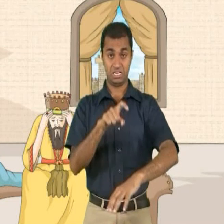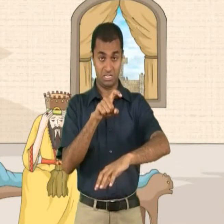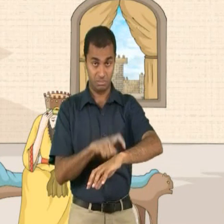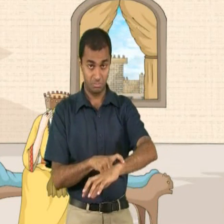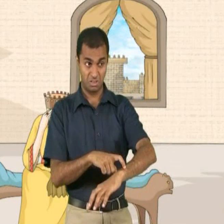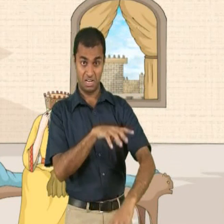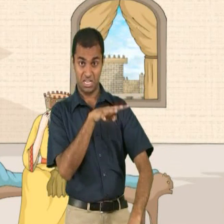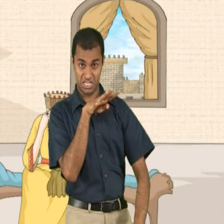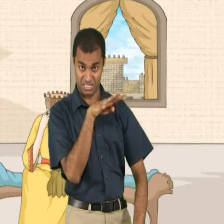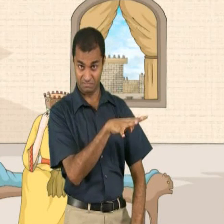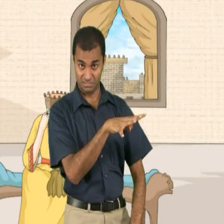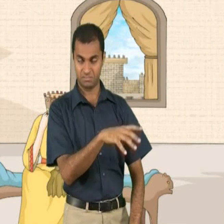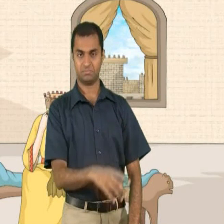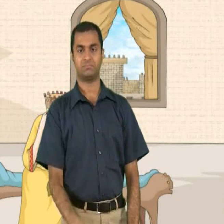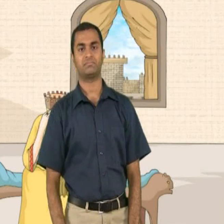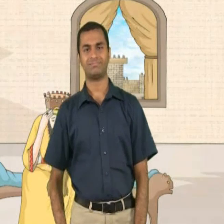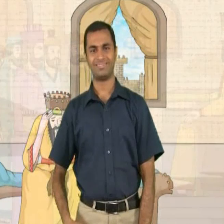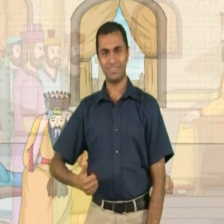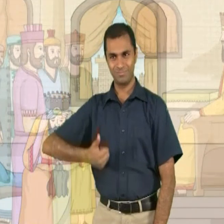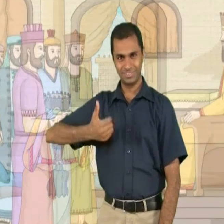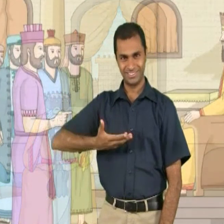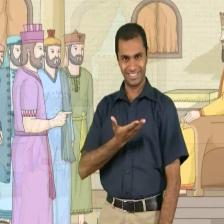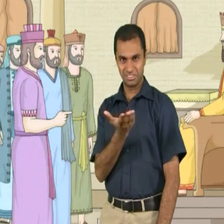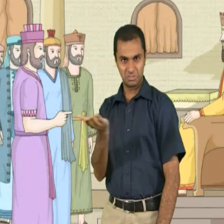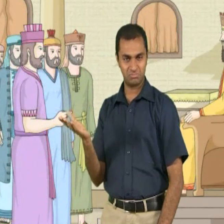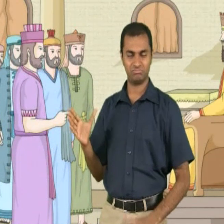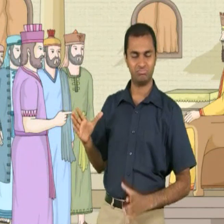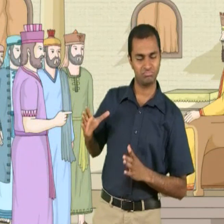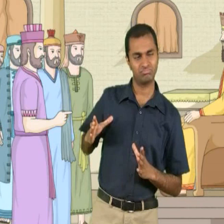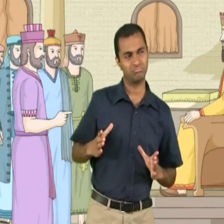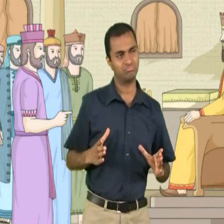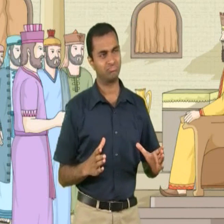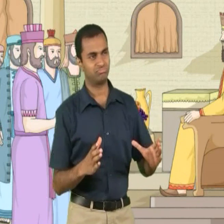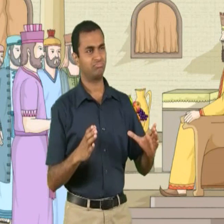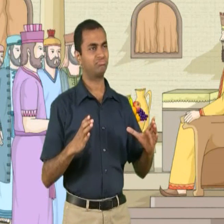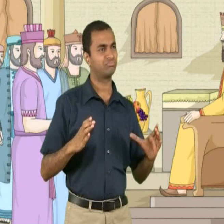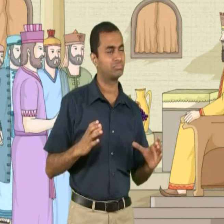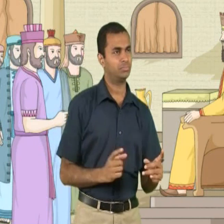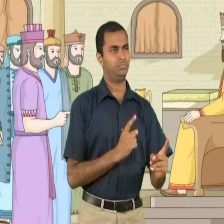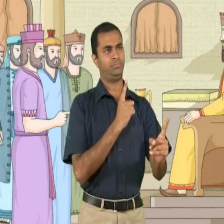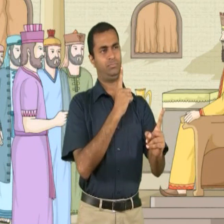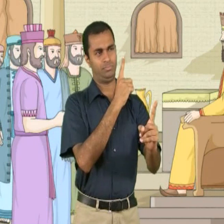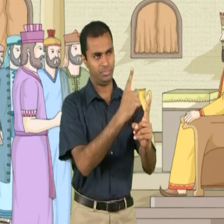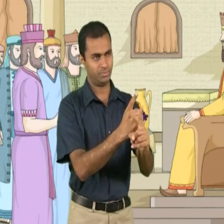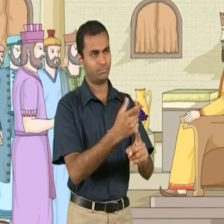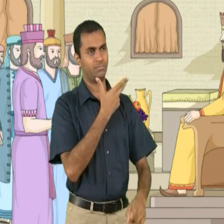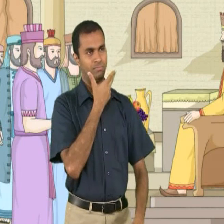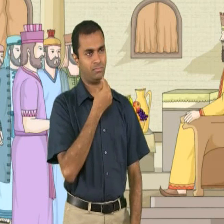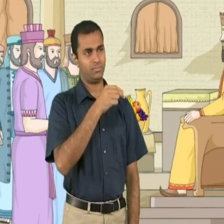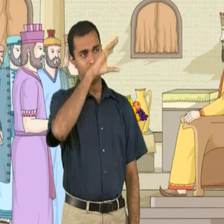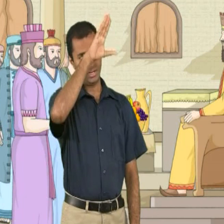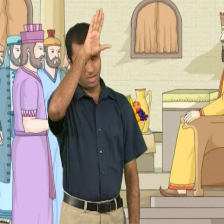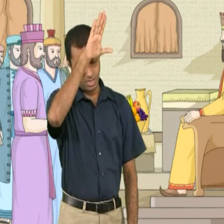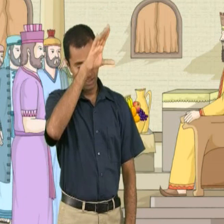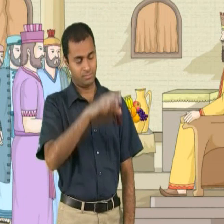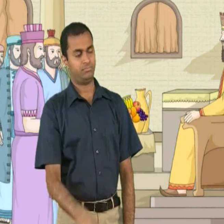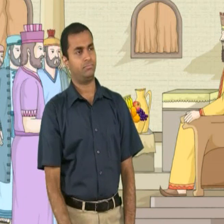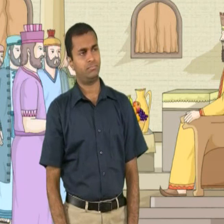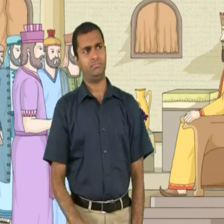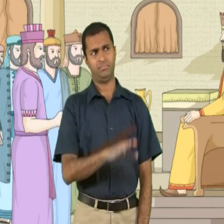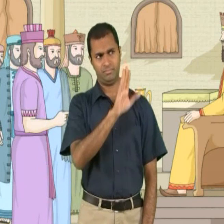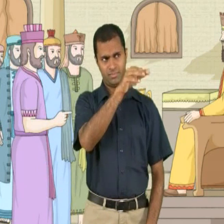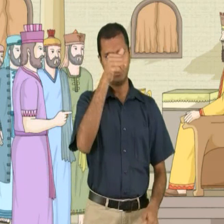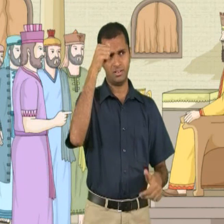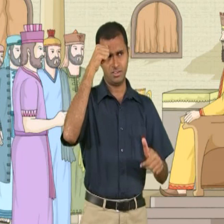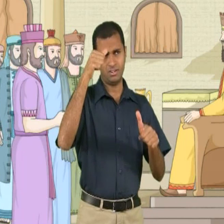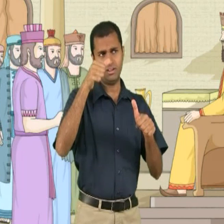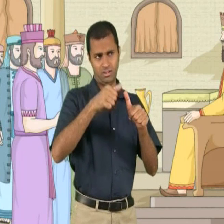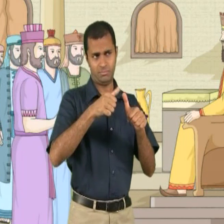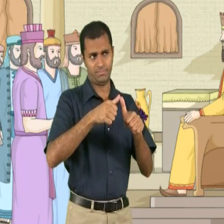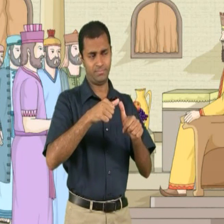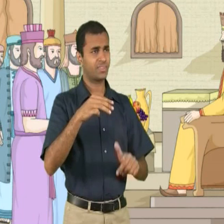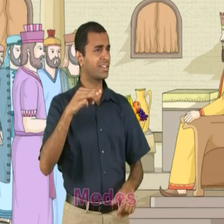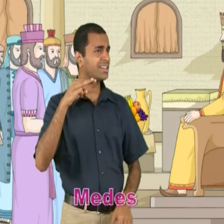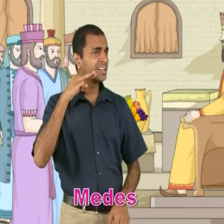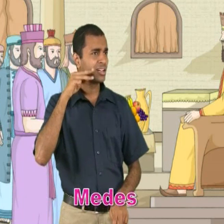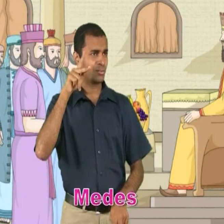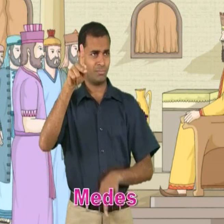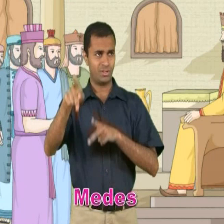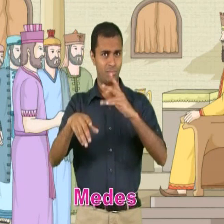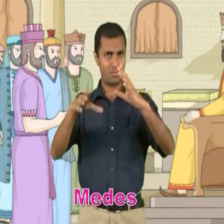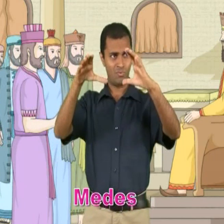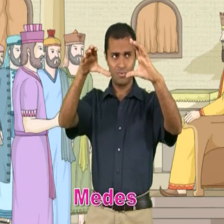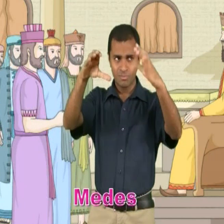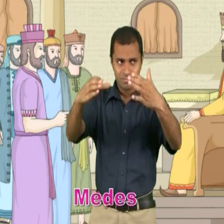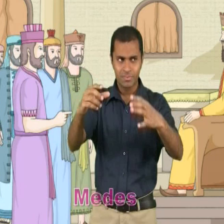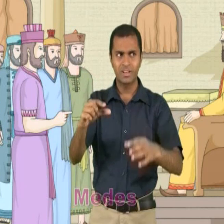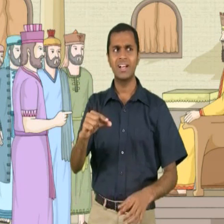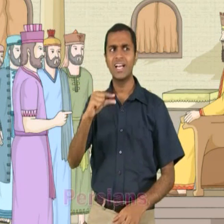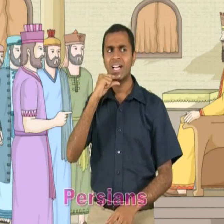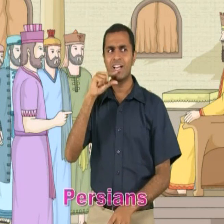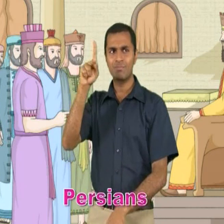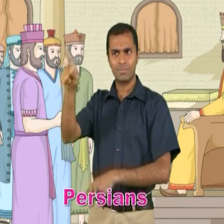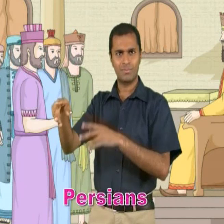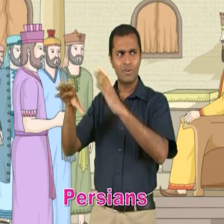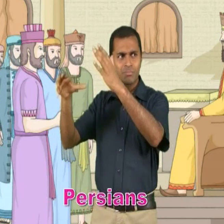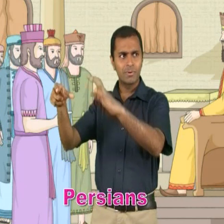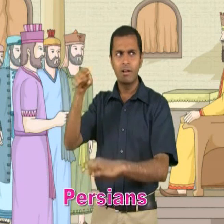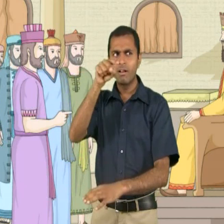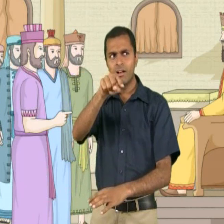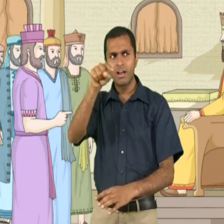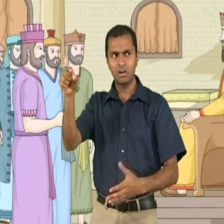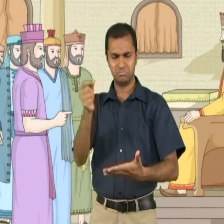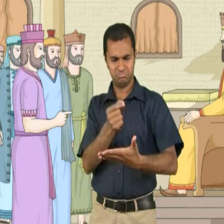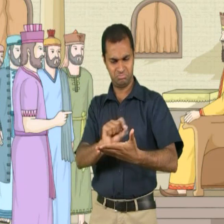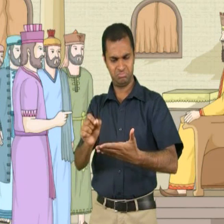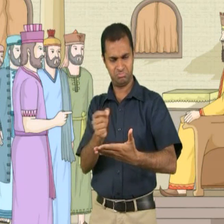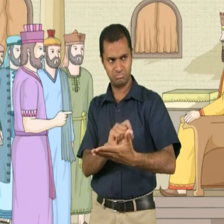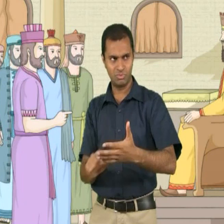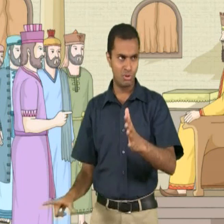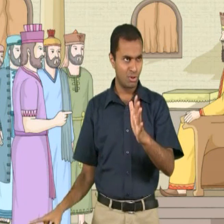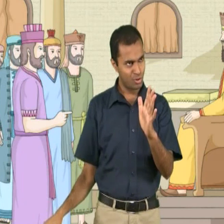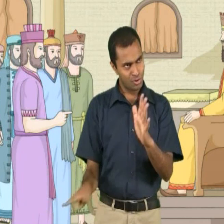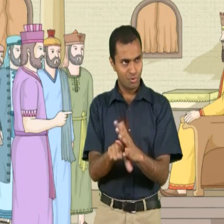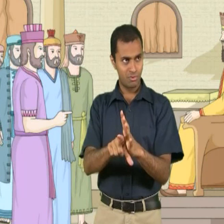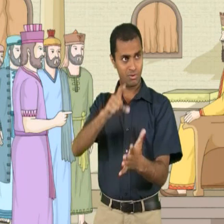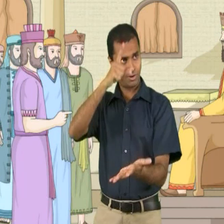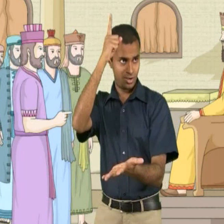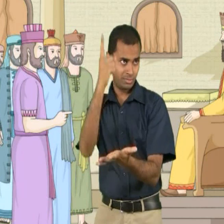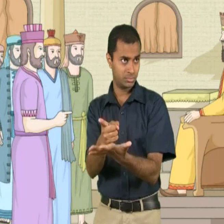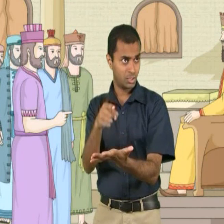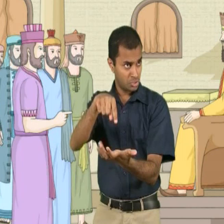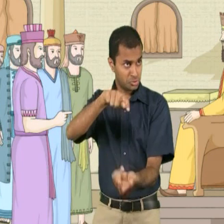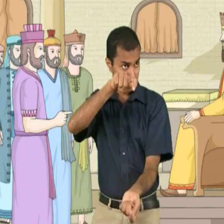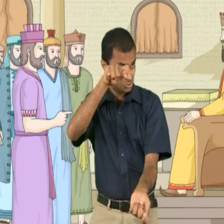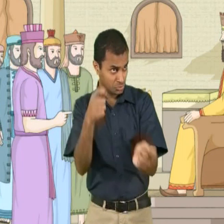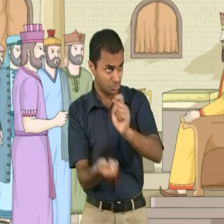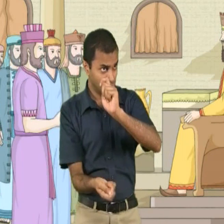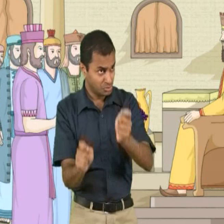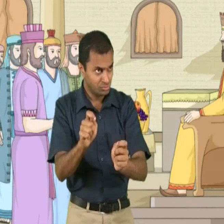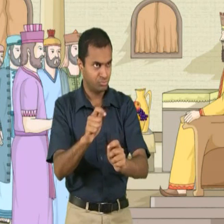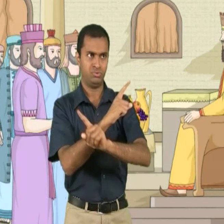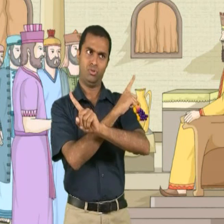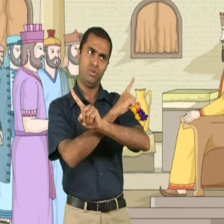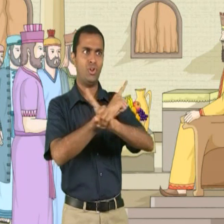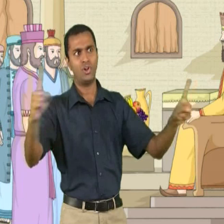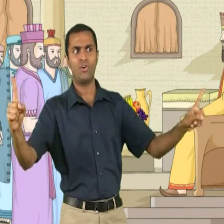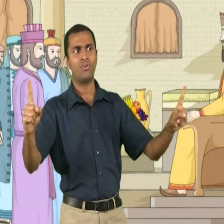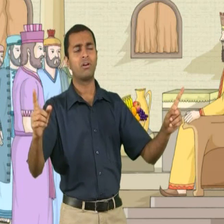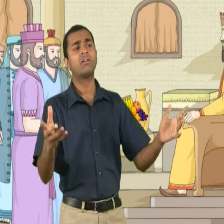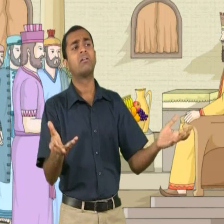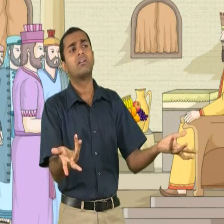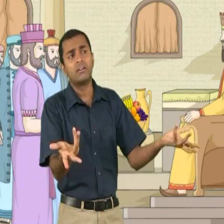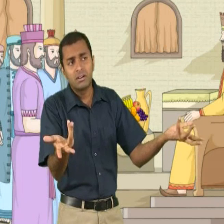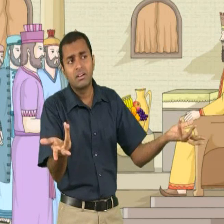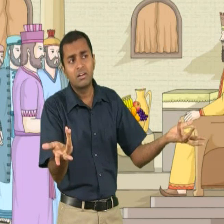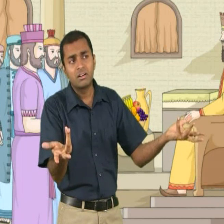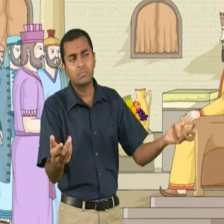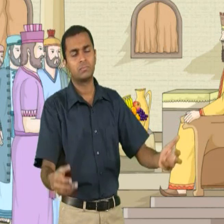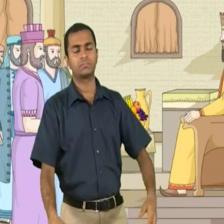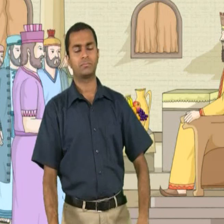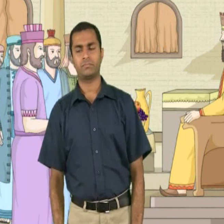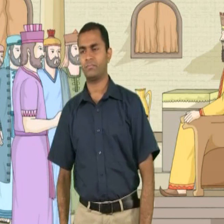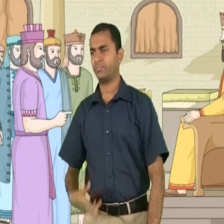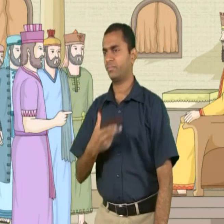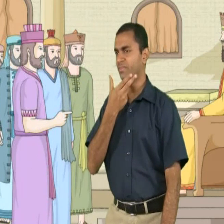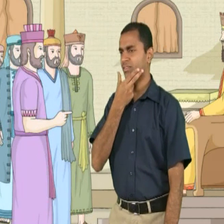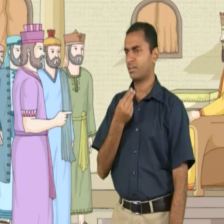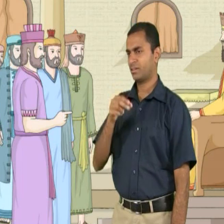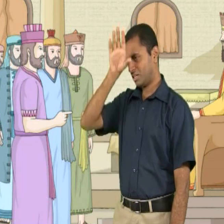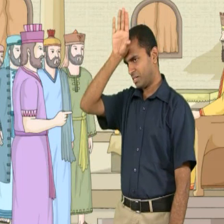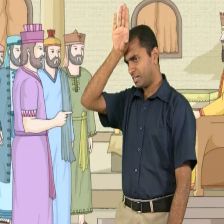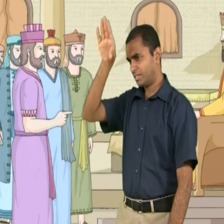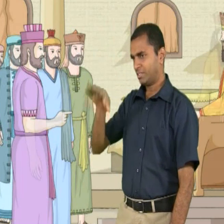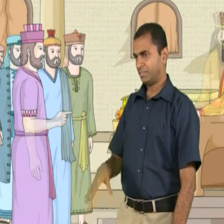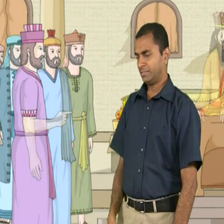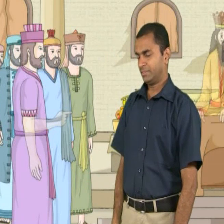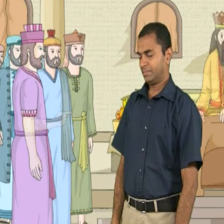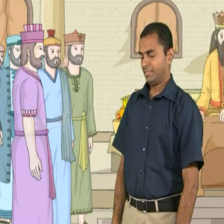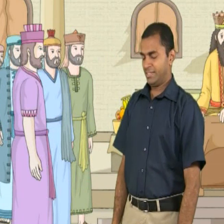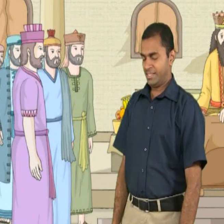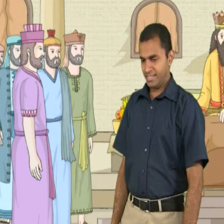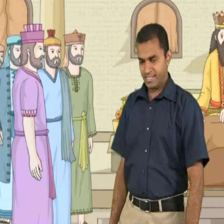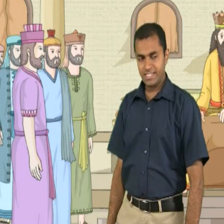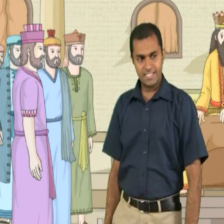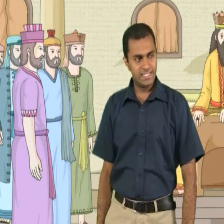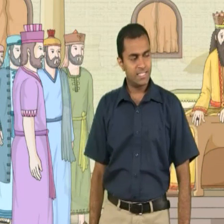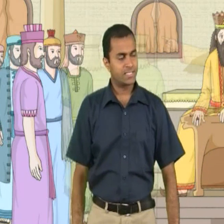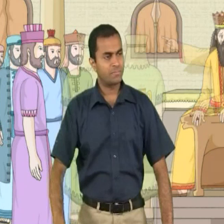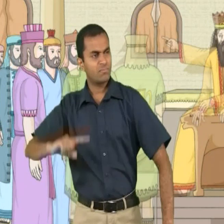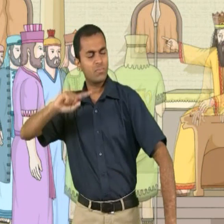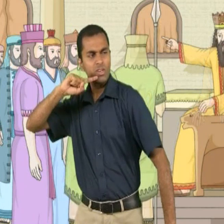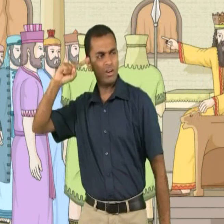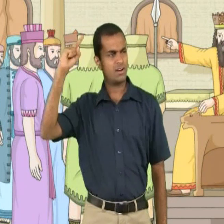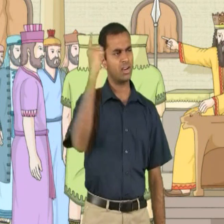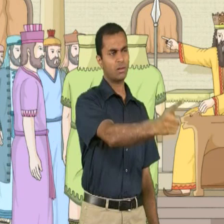Then the men approached the king together and said to him, “Remember, O king, that by the law of the Medes and Persians no decree or ordinance established by the king can be changed.”